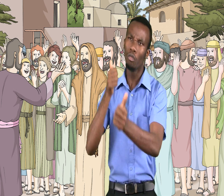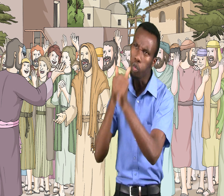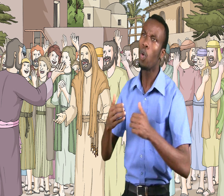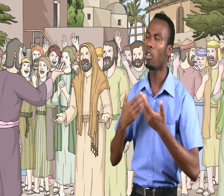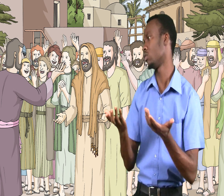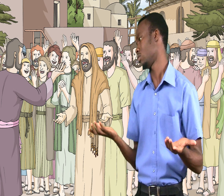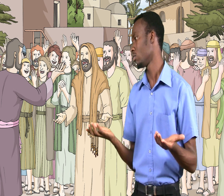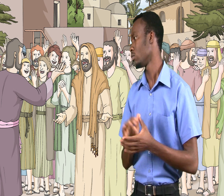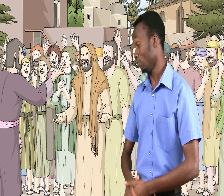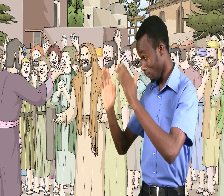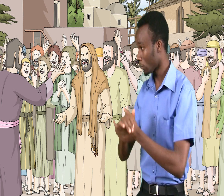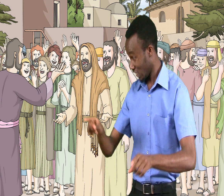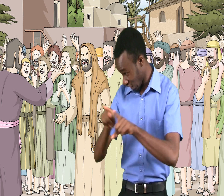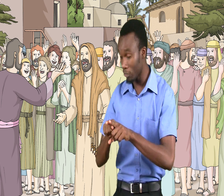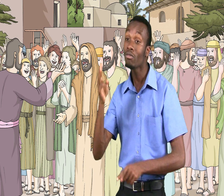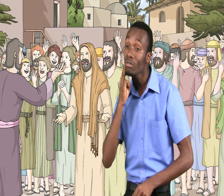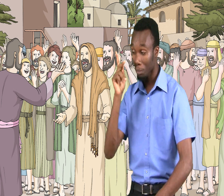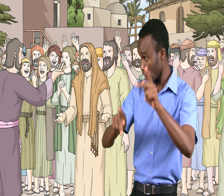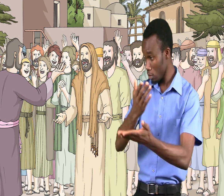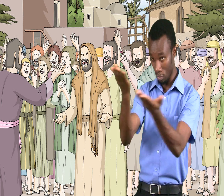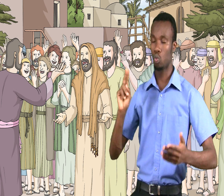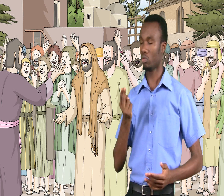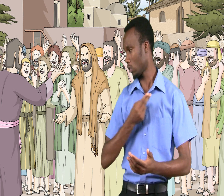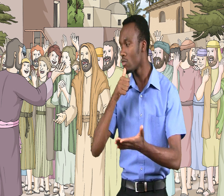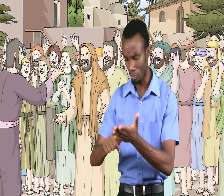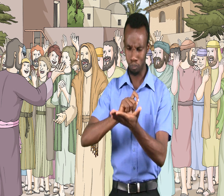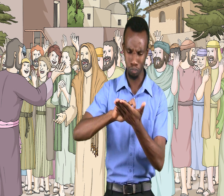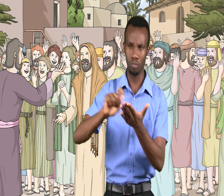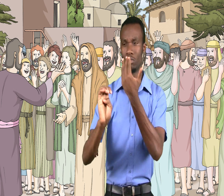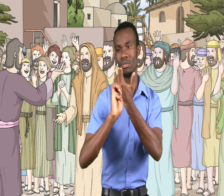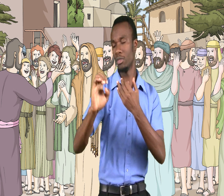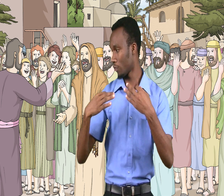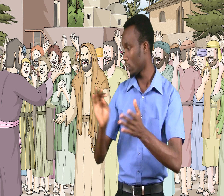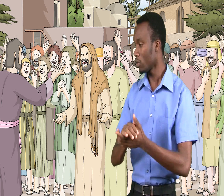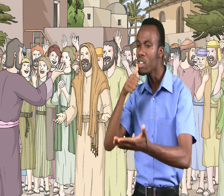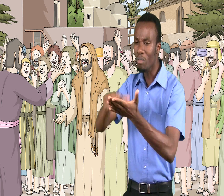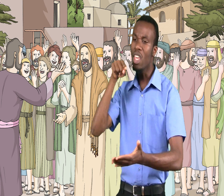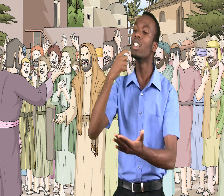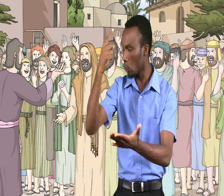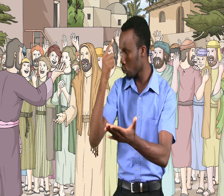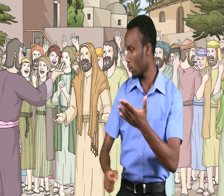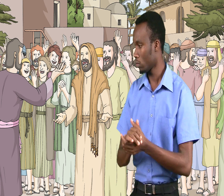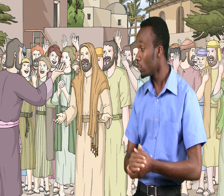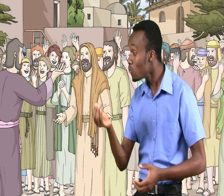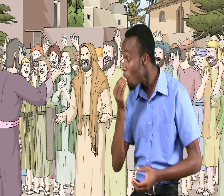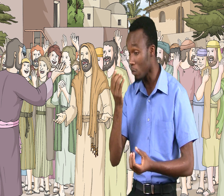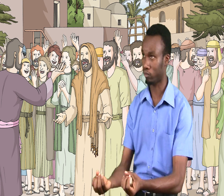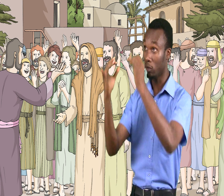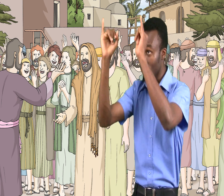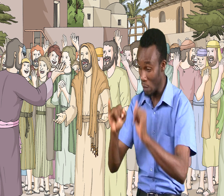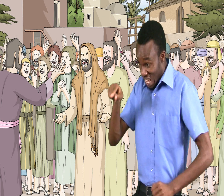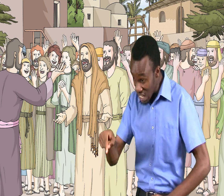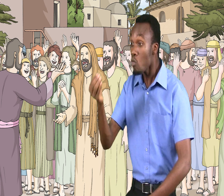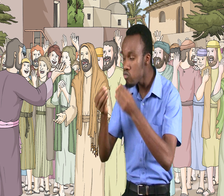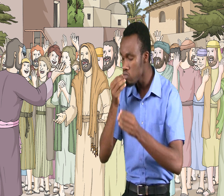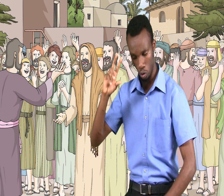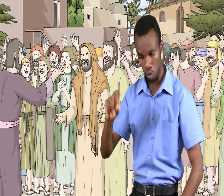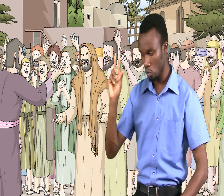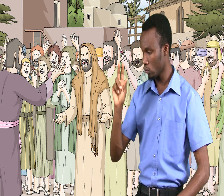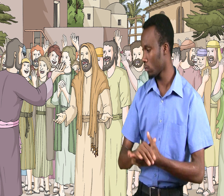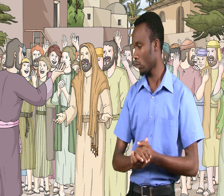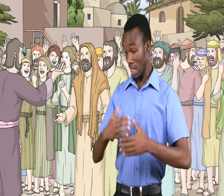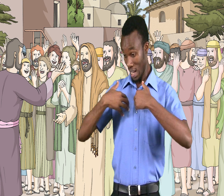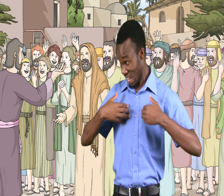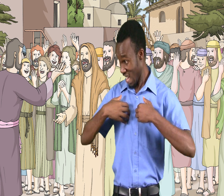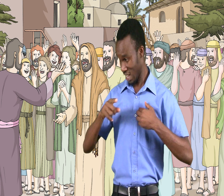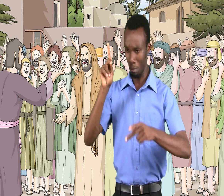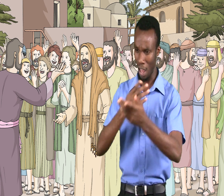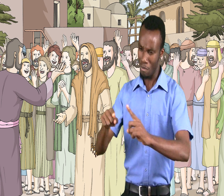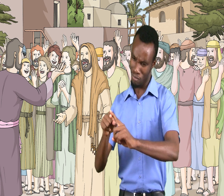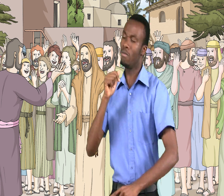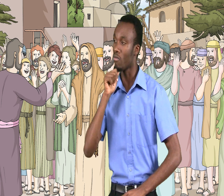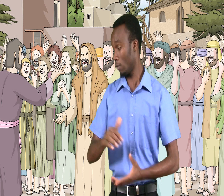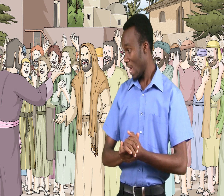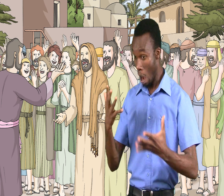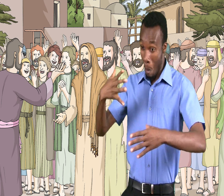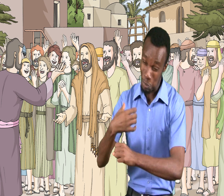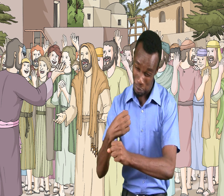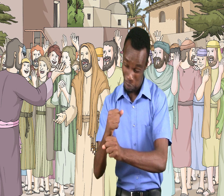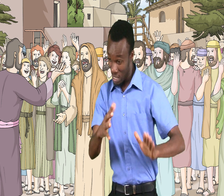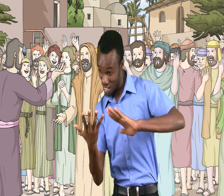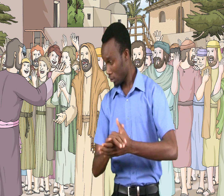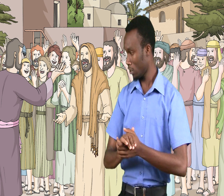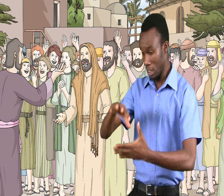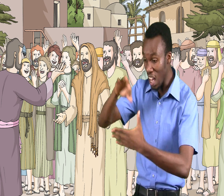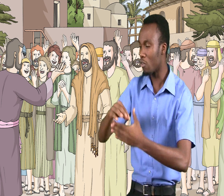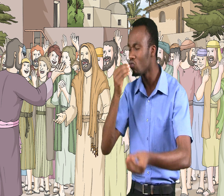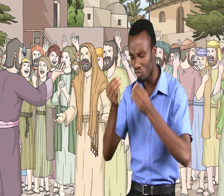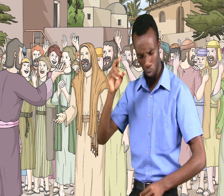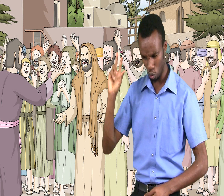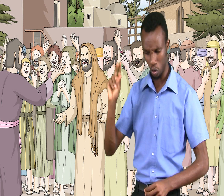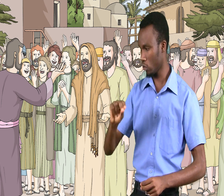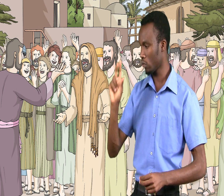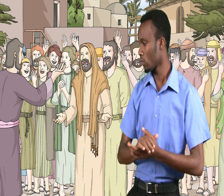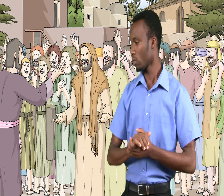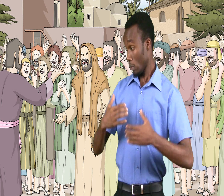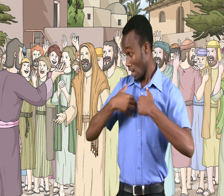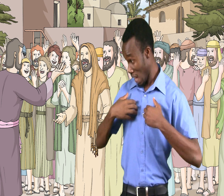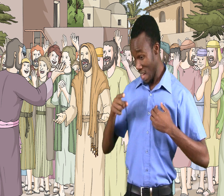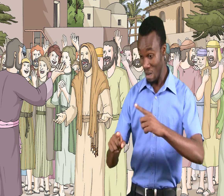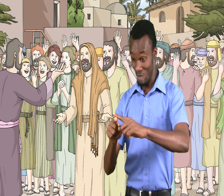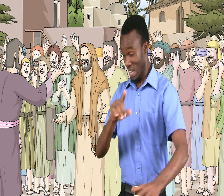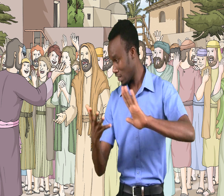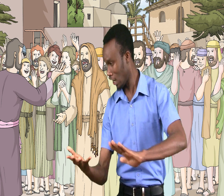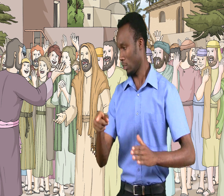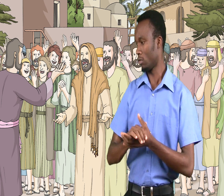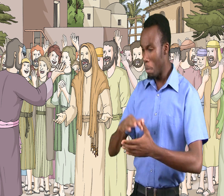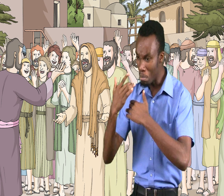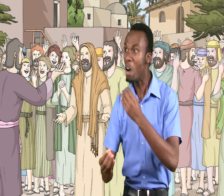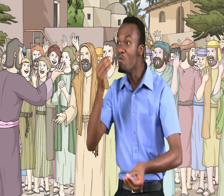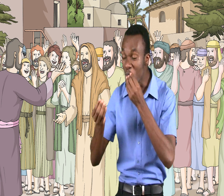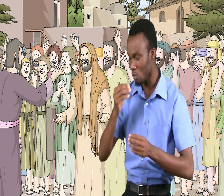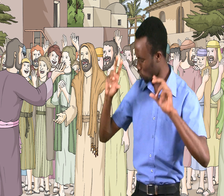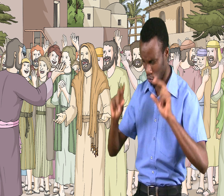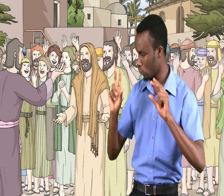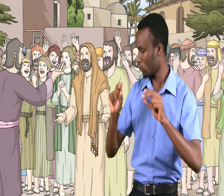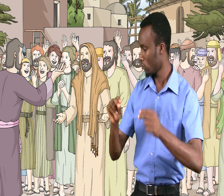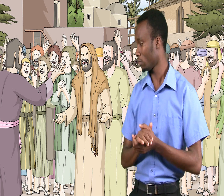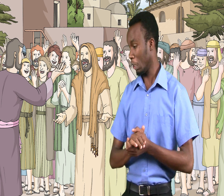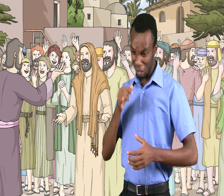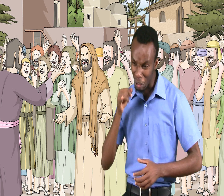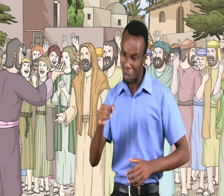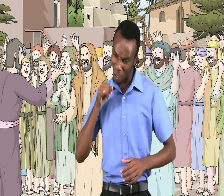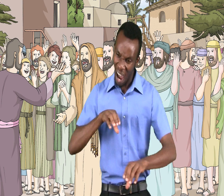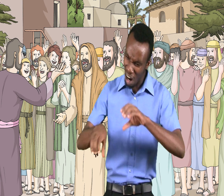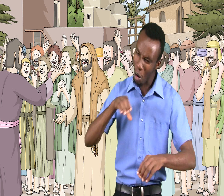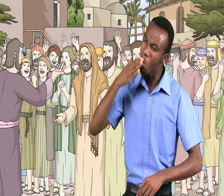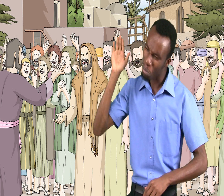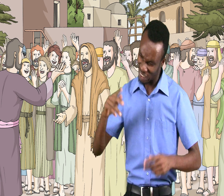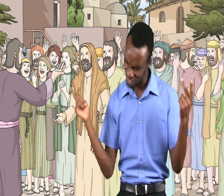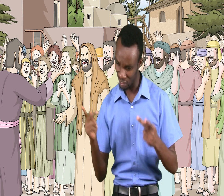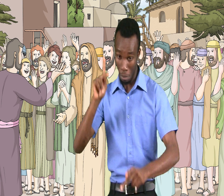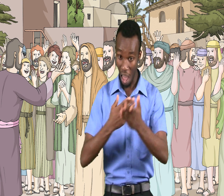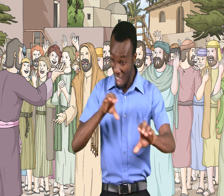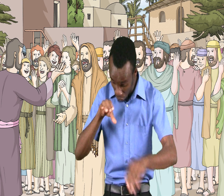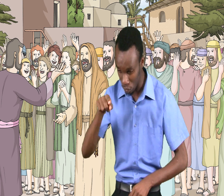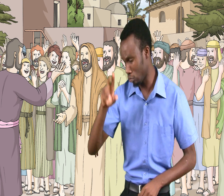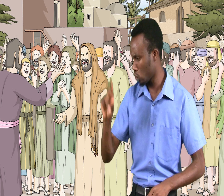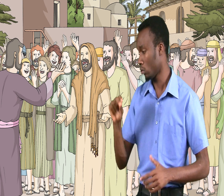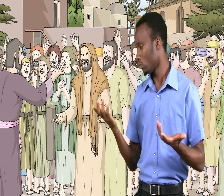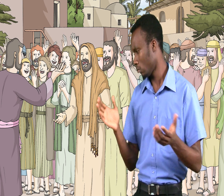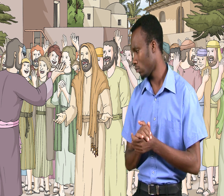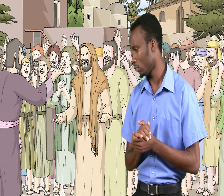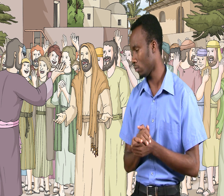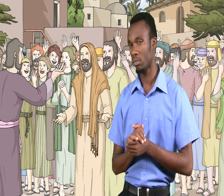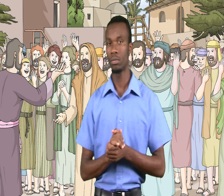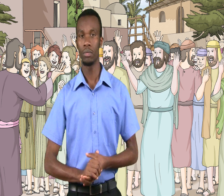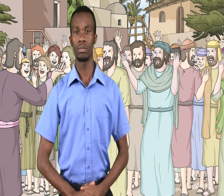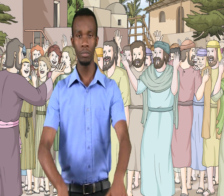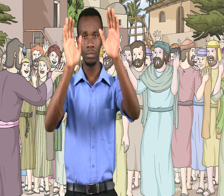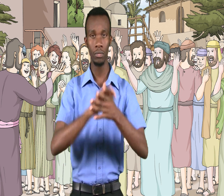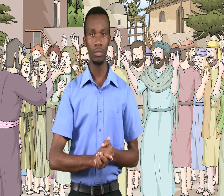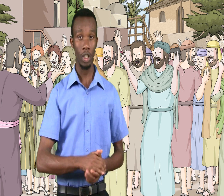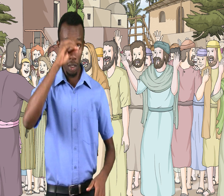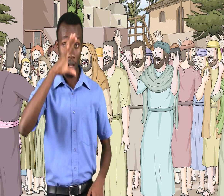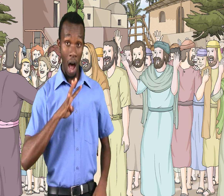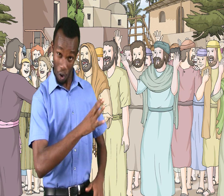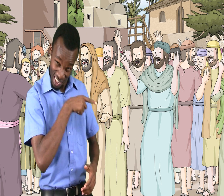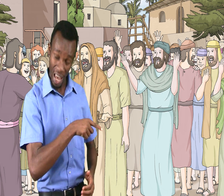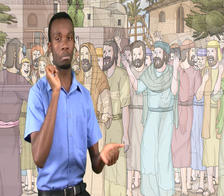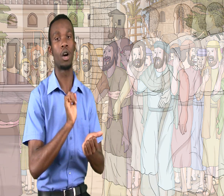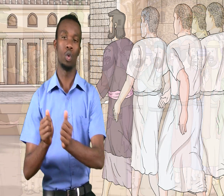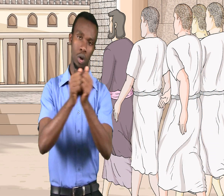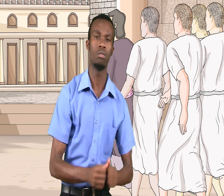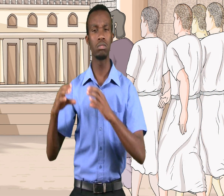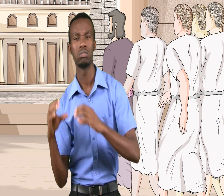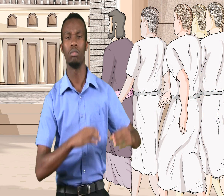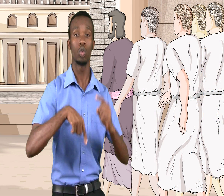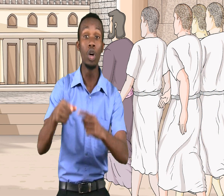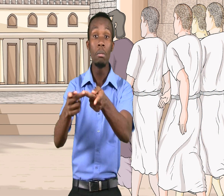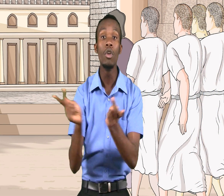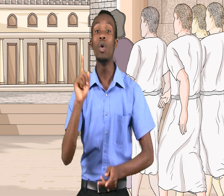As for the Gentile believers, we have written to them our decision that they must abstain from food sacrificed to idols, from blood, from the meat of strangled animals, and from sexual immorality.”